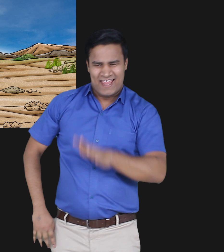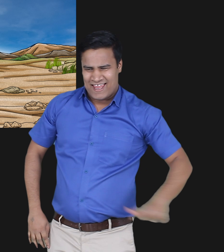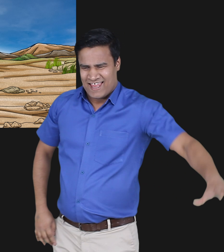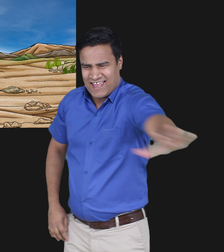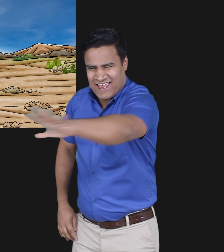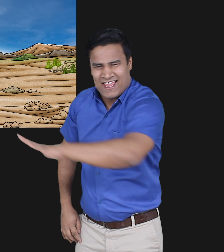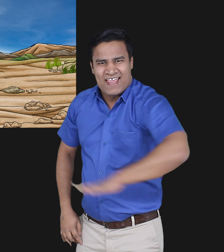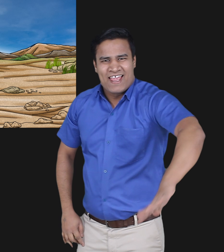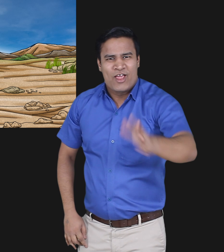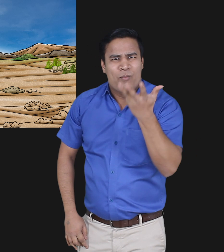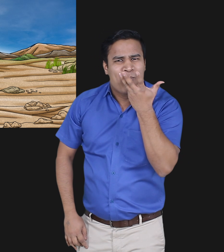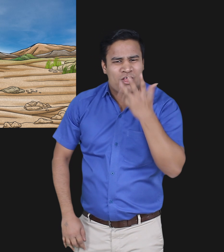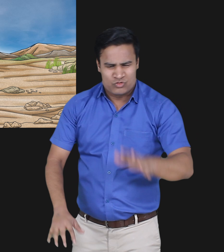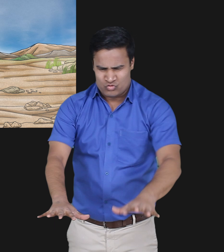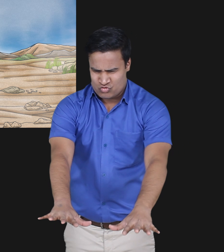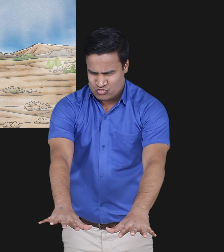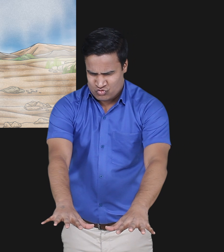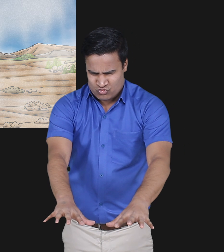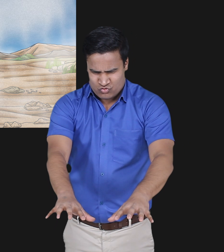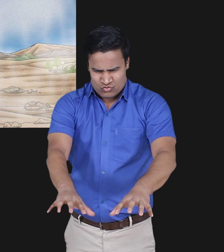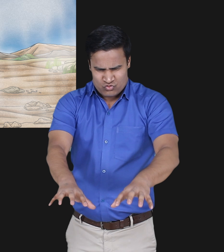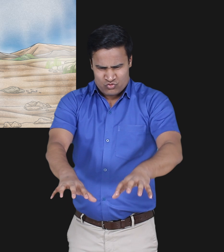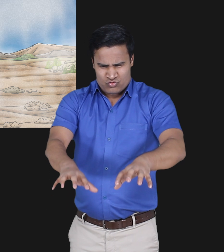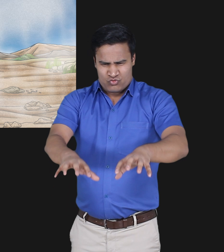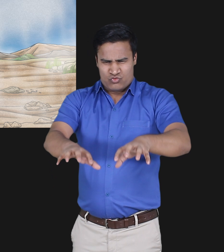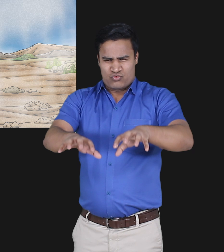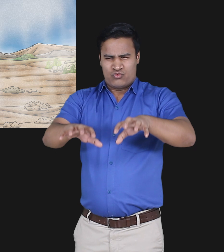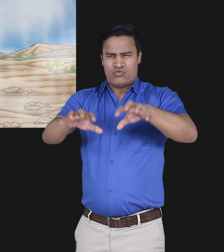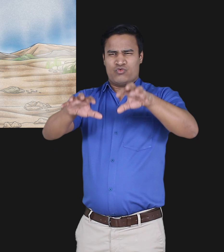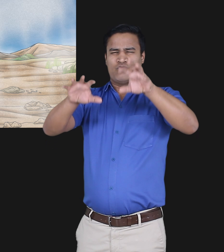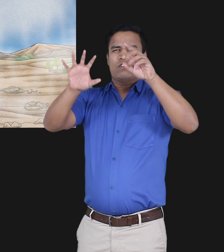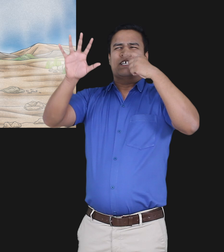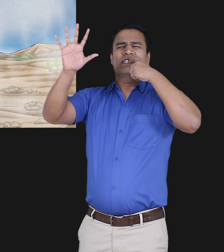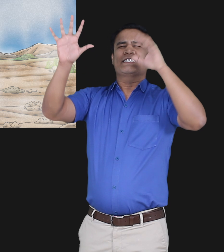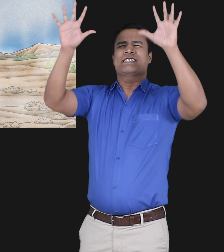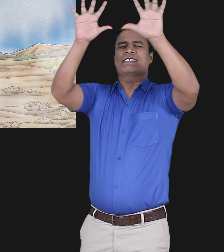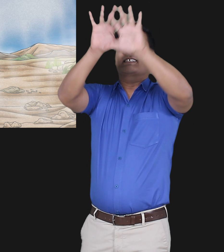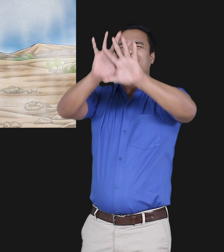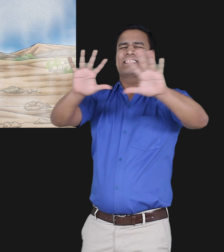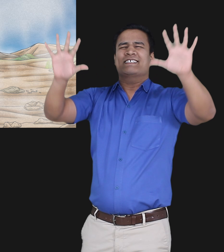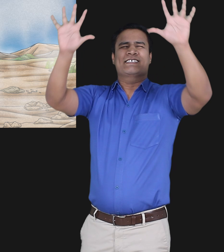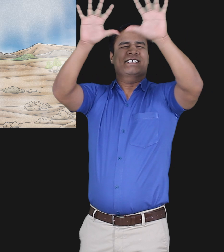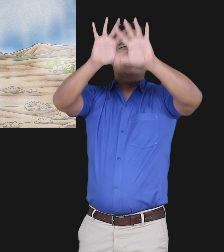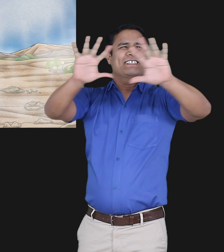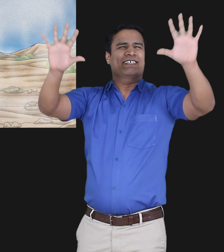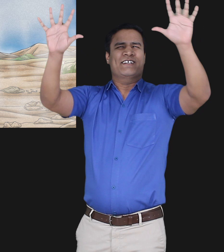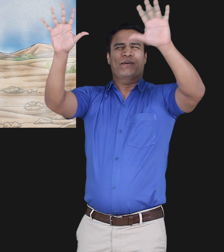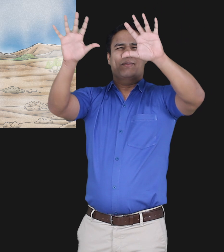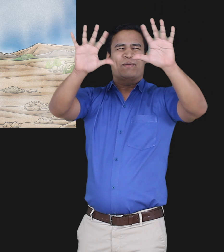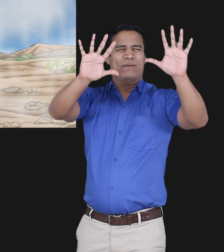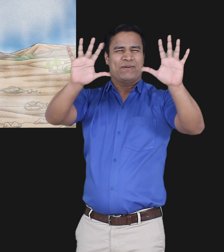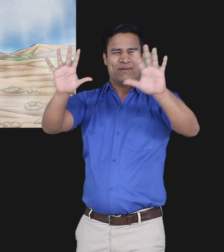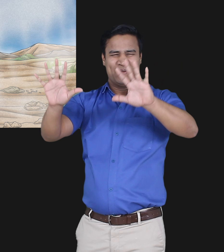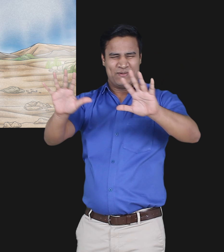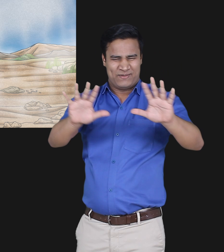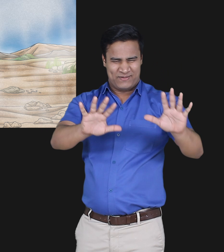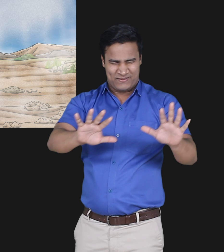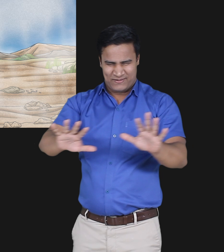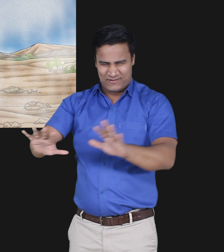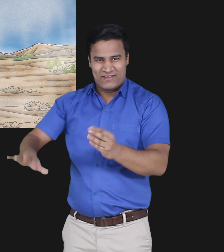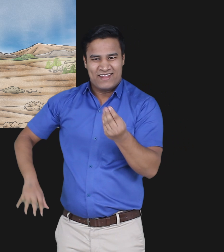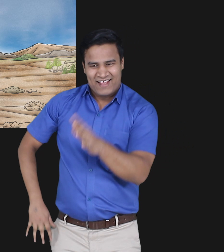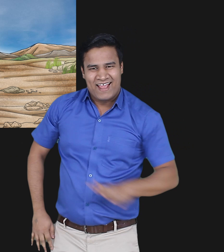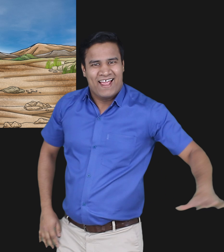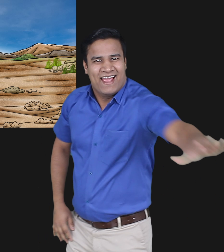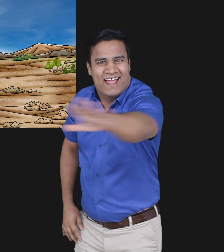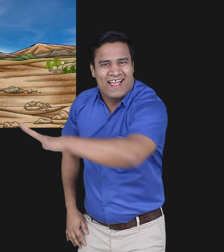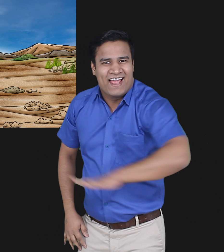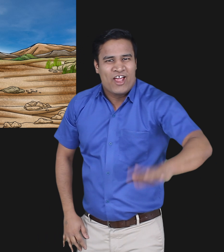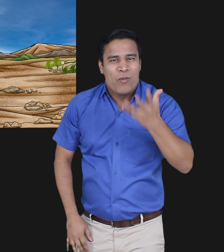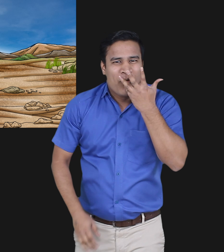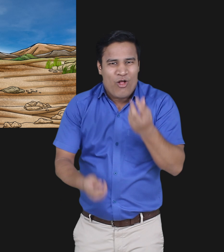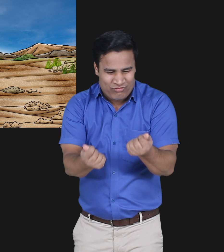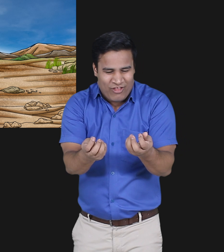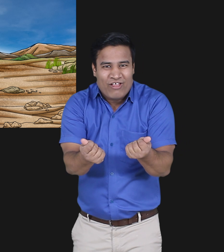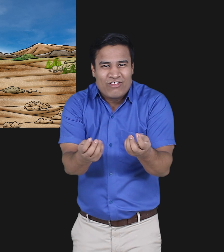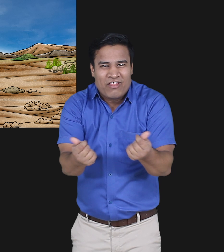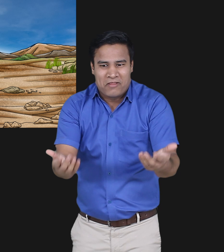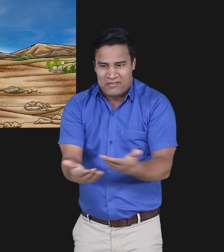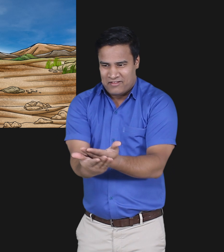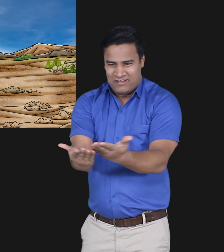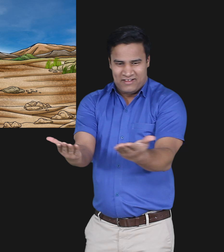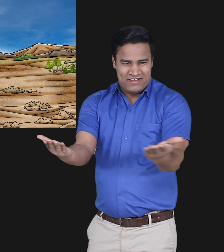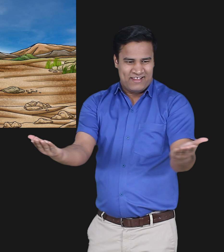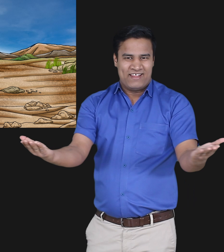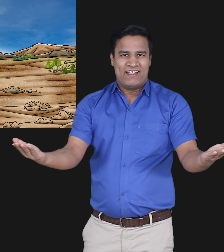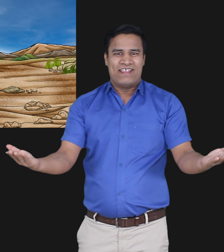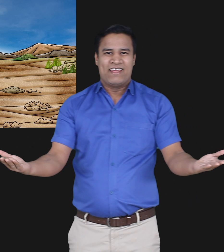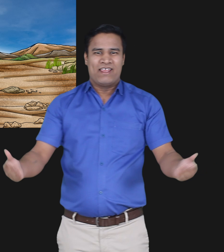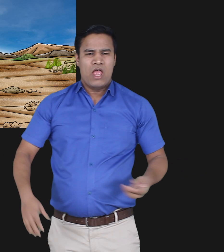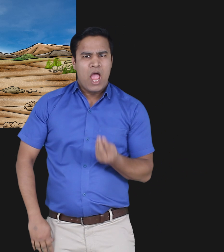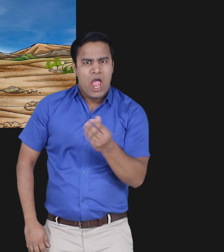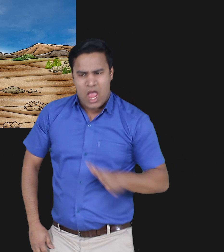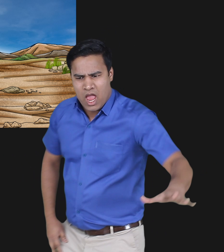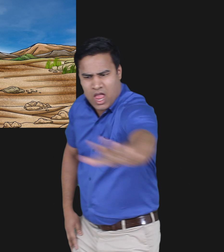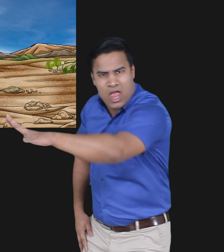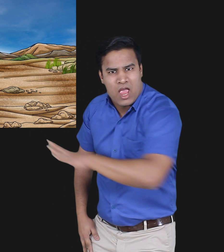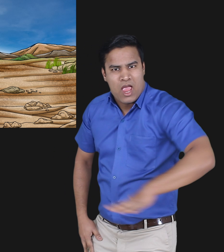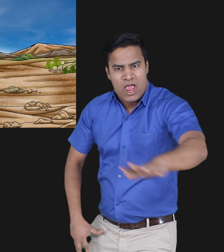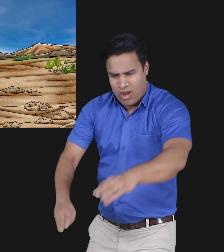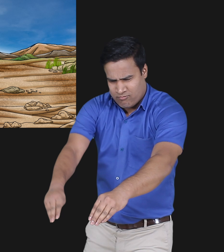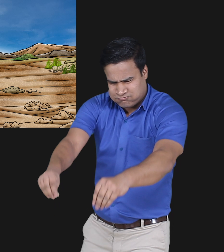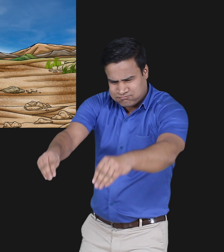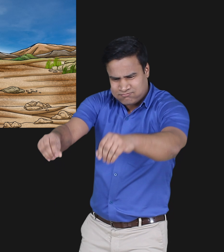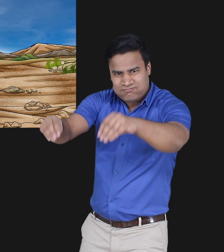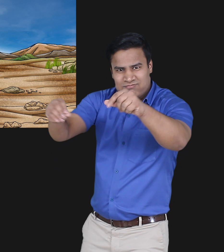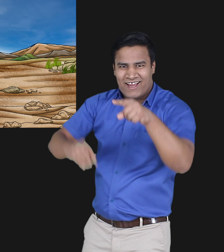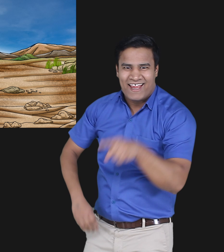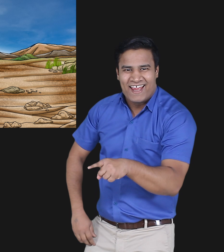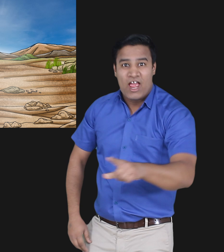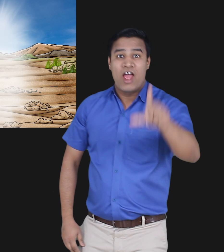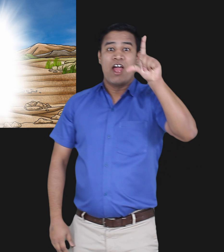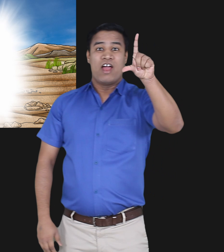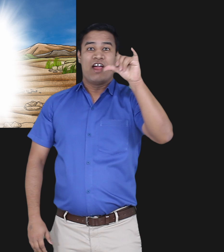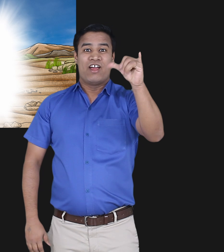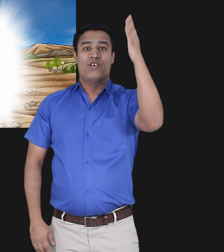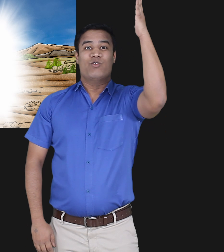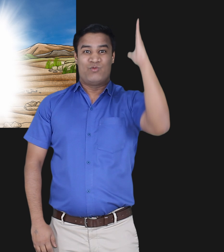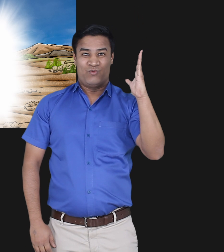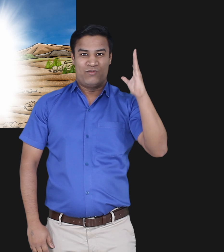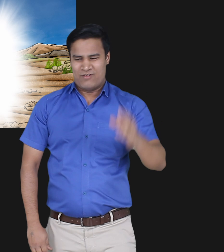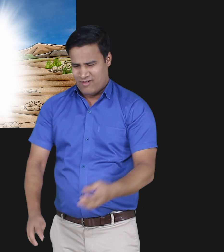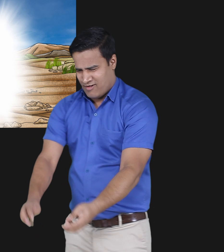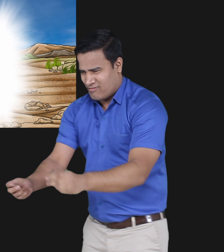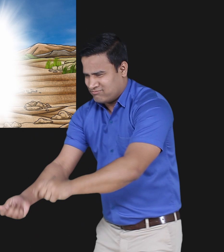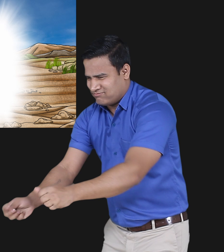for the LORD God had not yet sent rain upon the earth, and there was no man to cultivate the ground. But springs welled up from the earth and watered the whole surface of the ground.